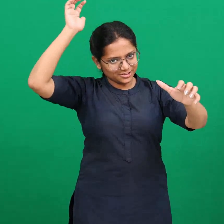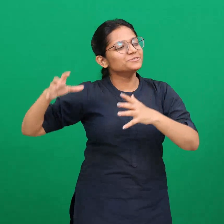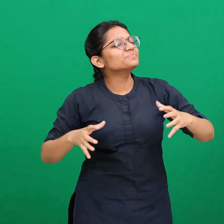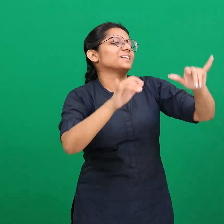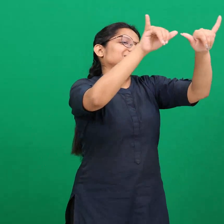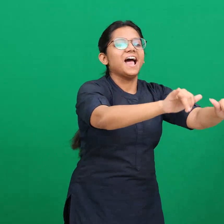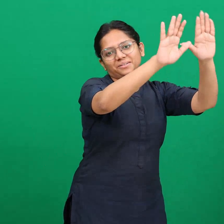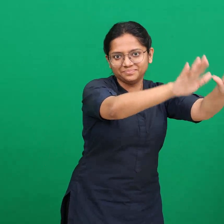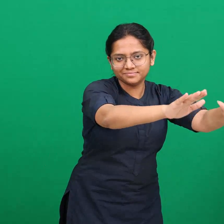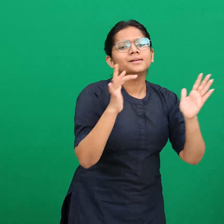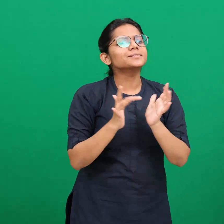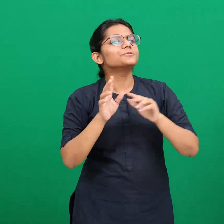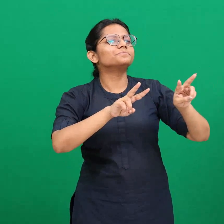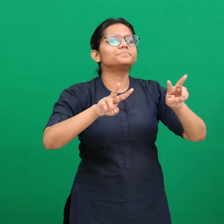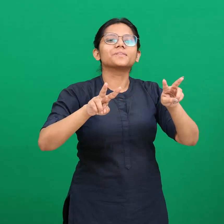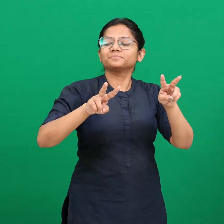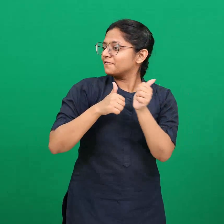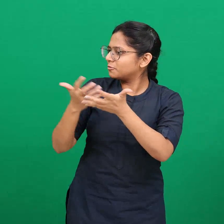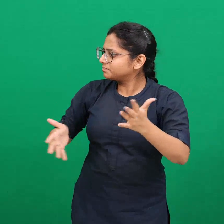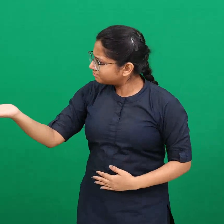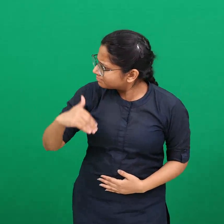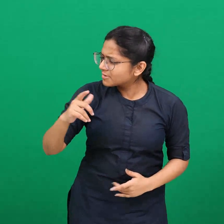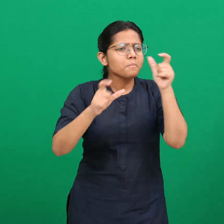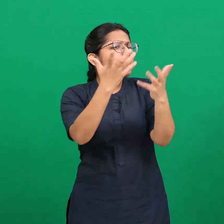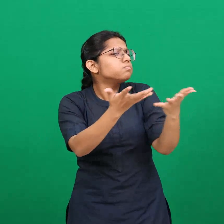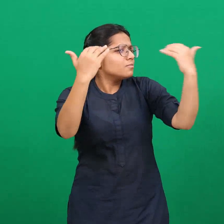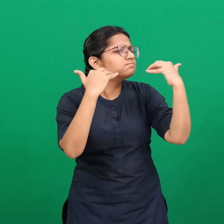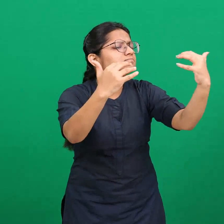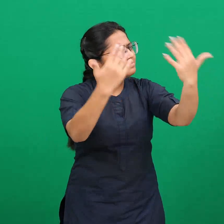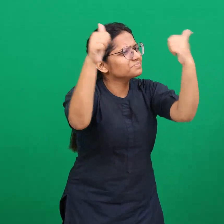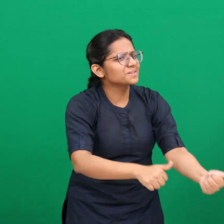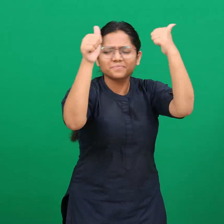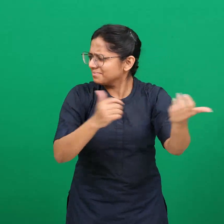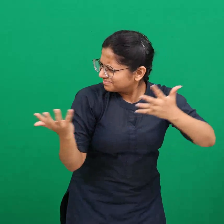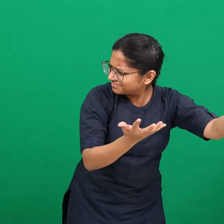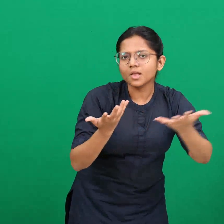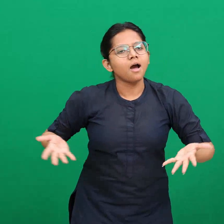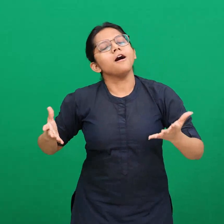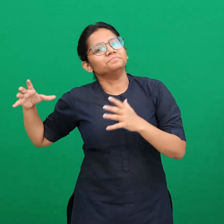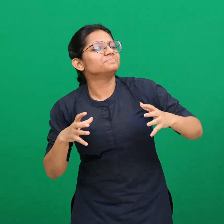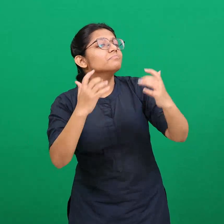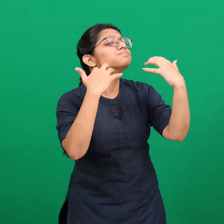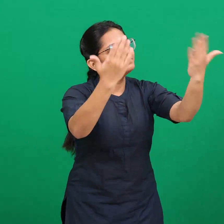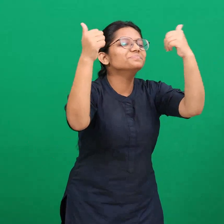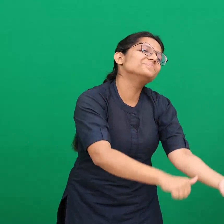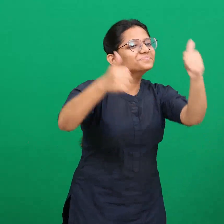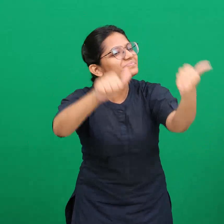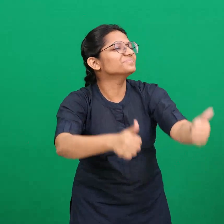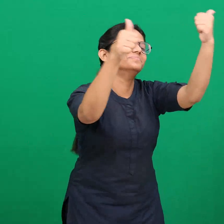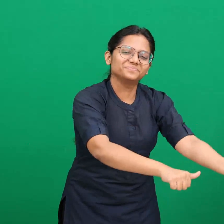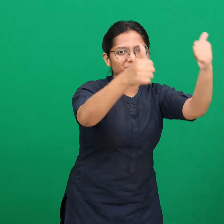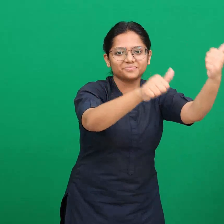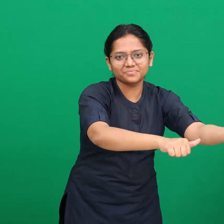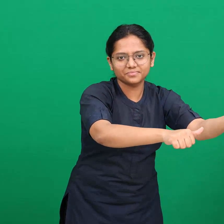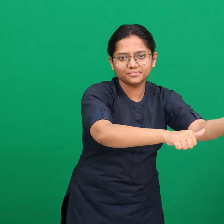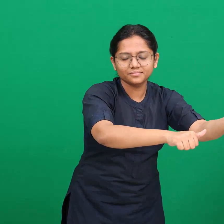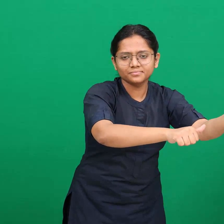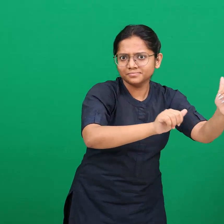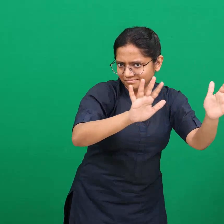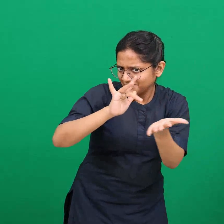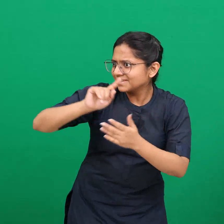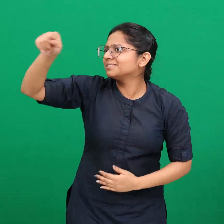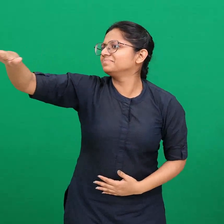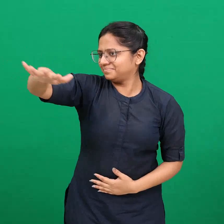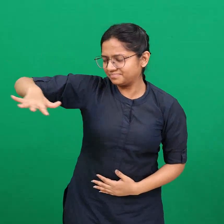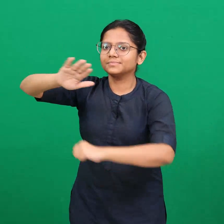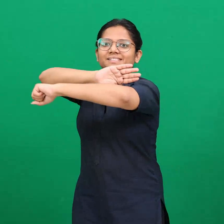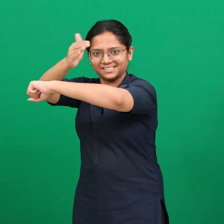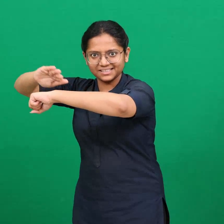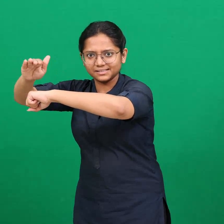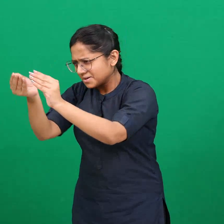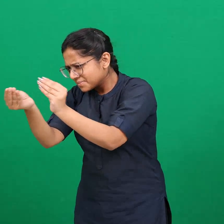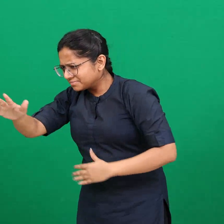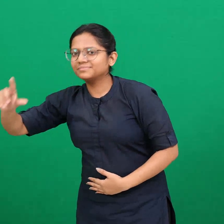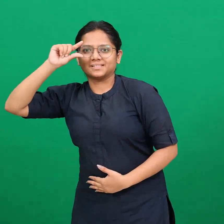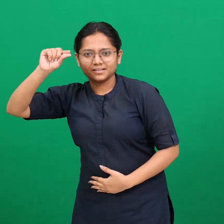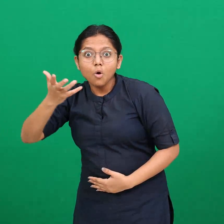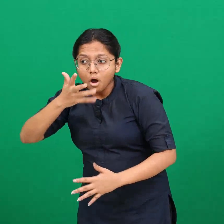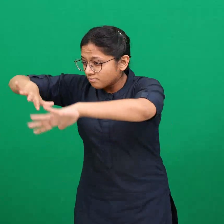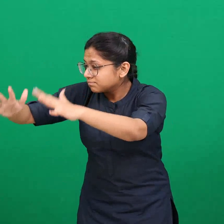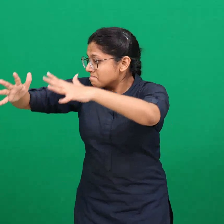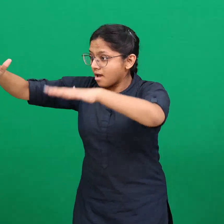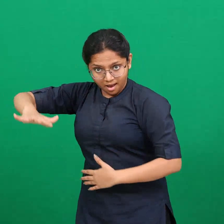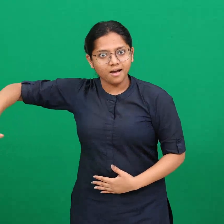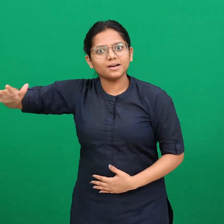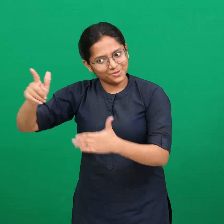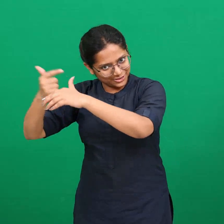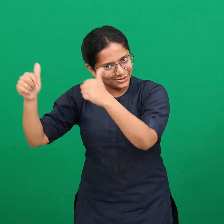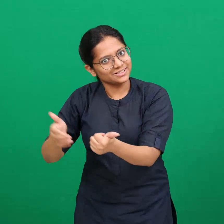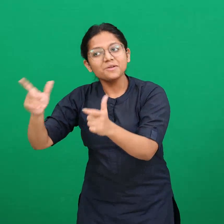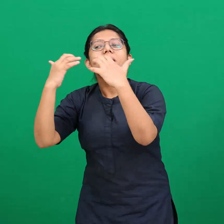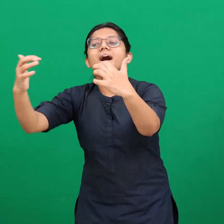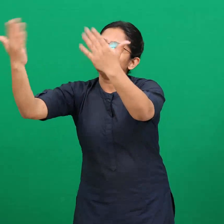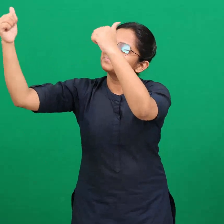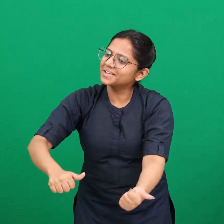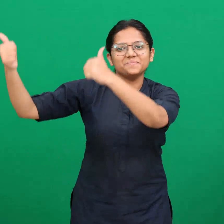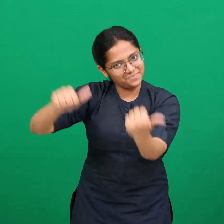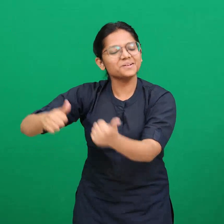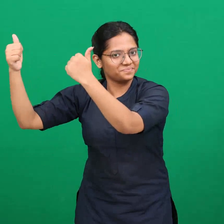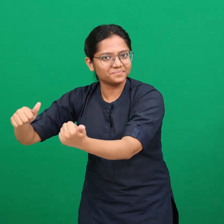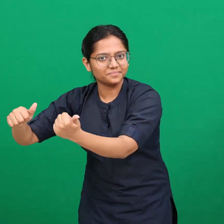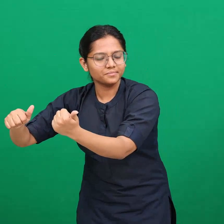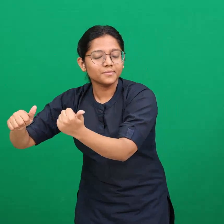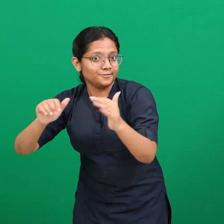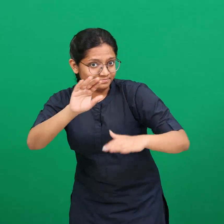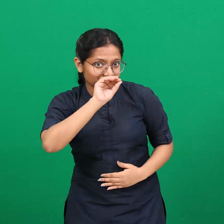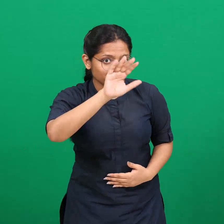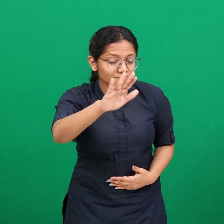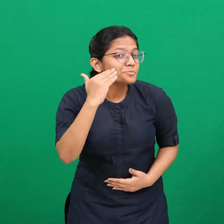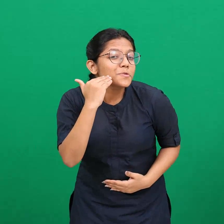Now John was also baptizing at Aenon near Salim, because the water was plentiful there, and people kept coming to be baptized.